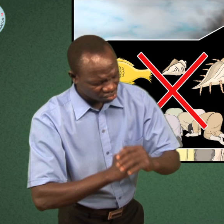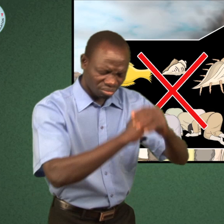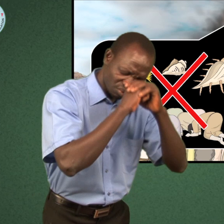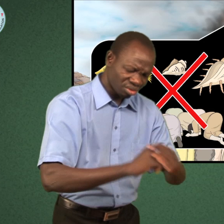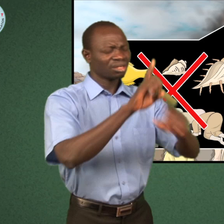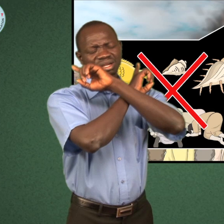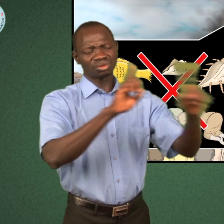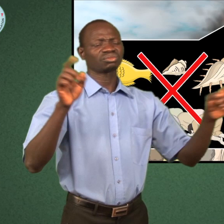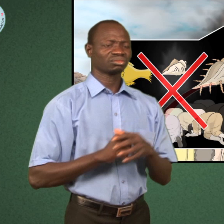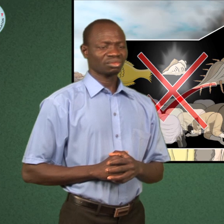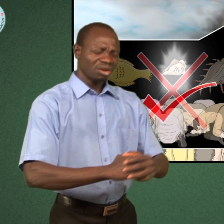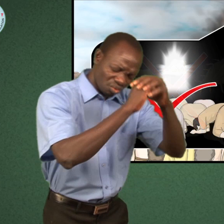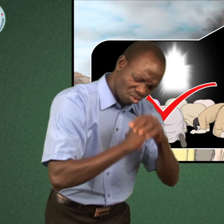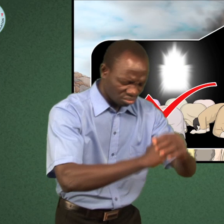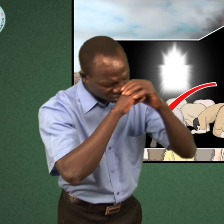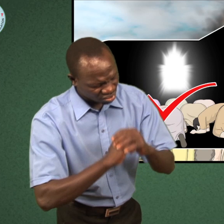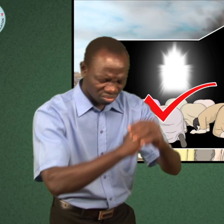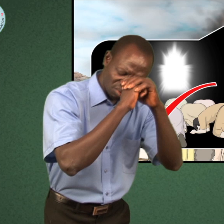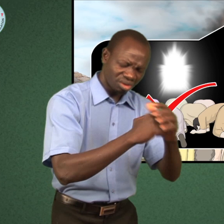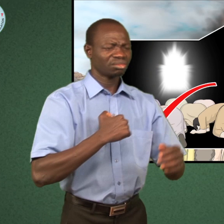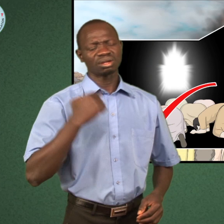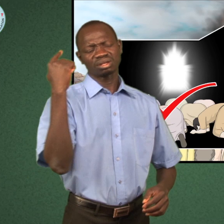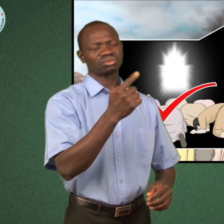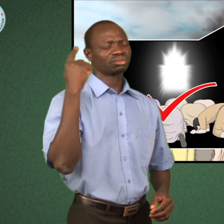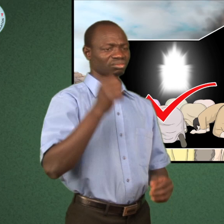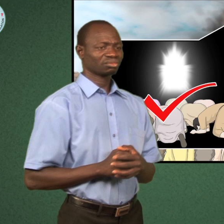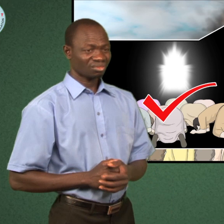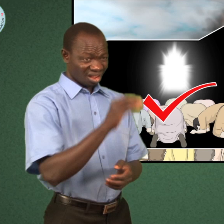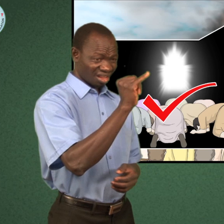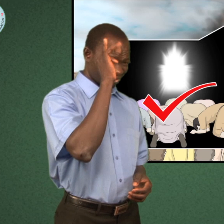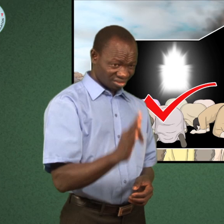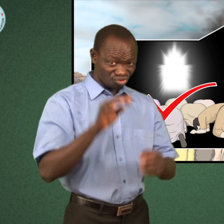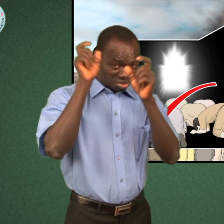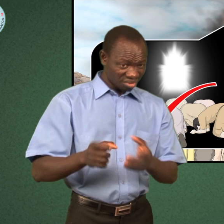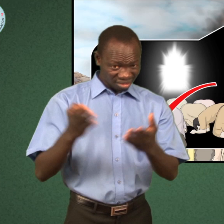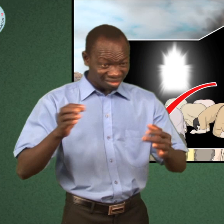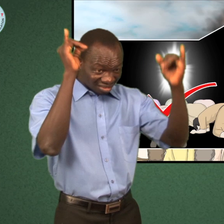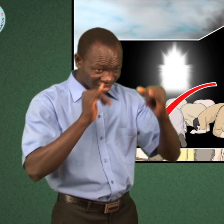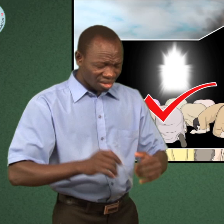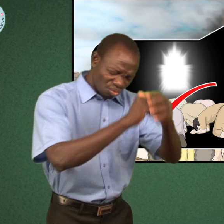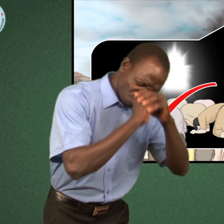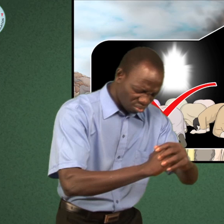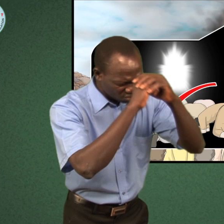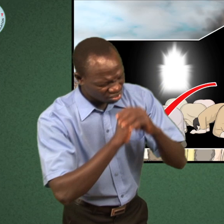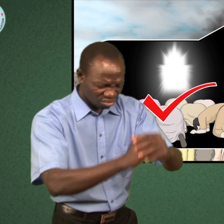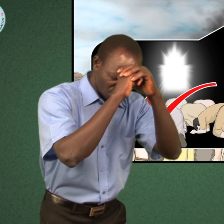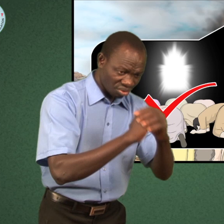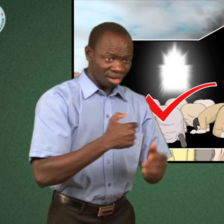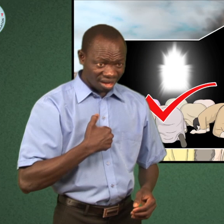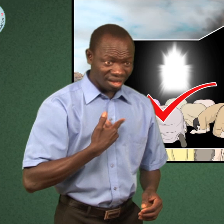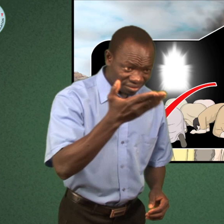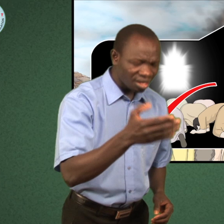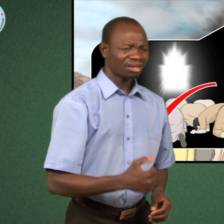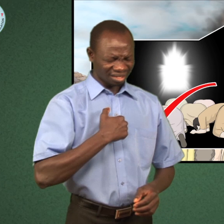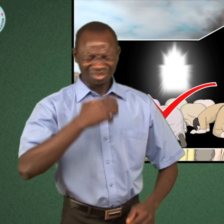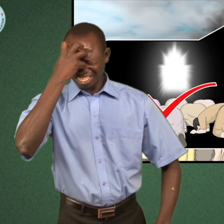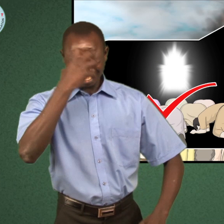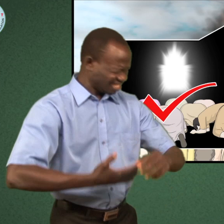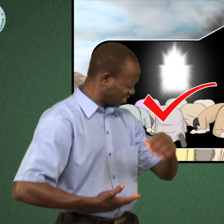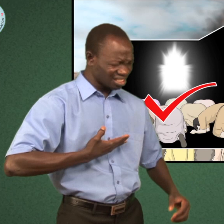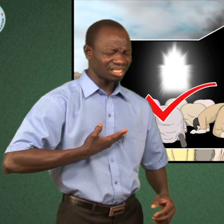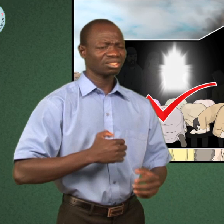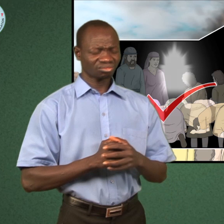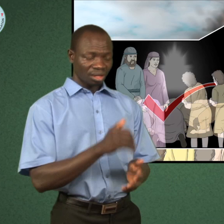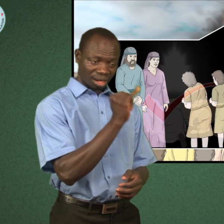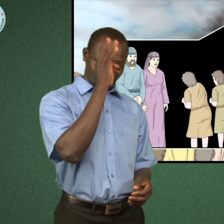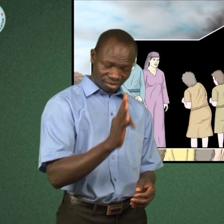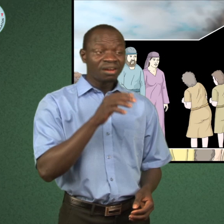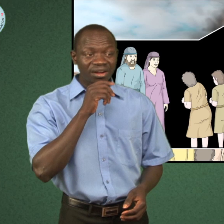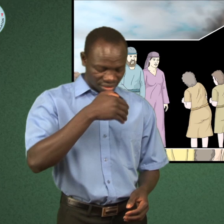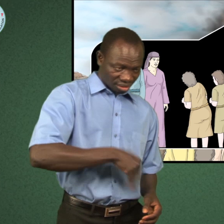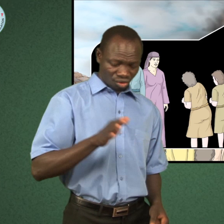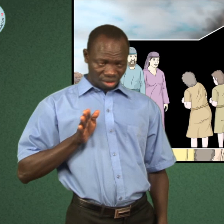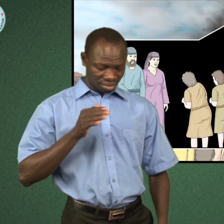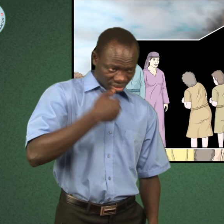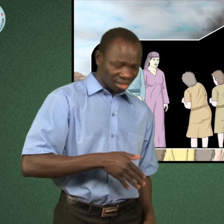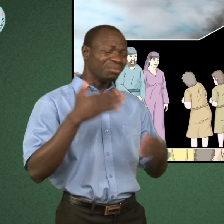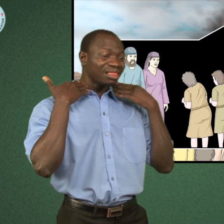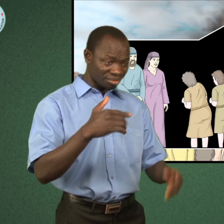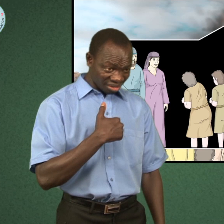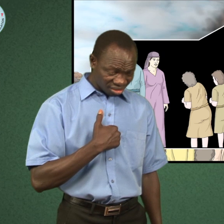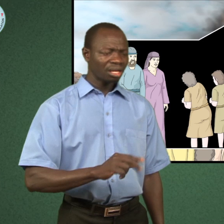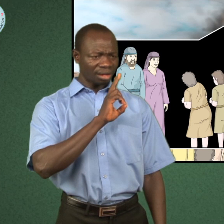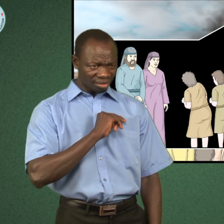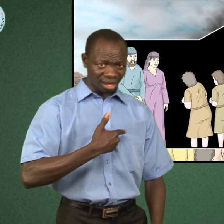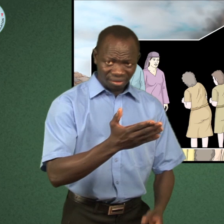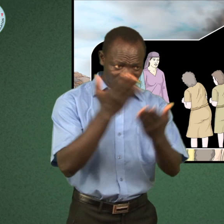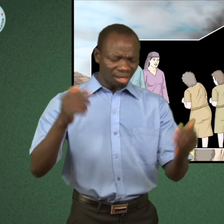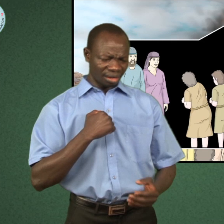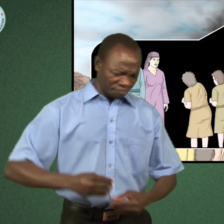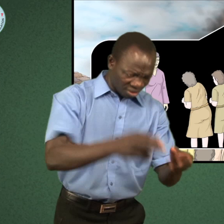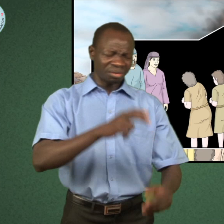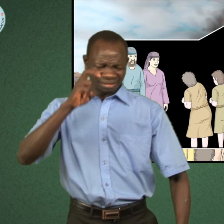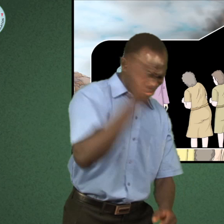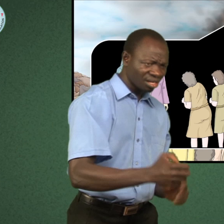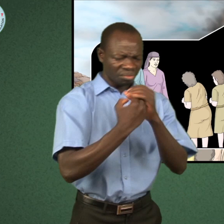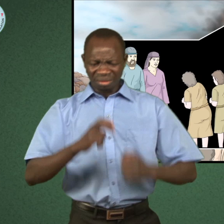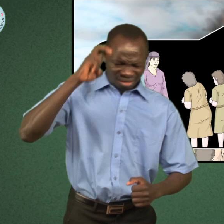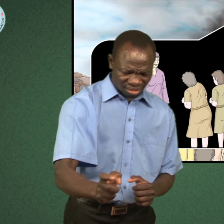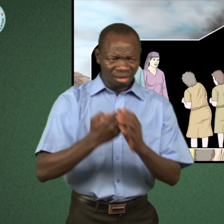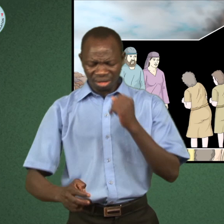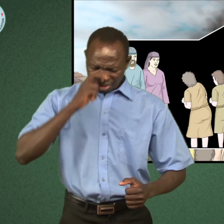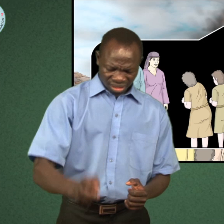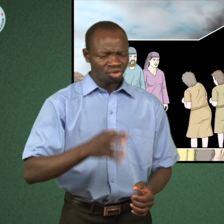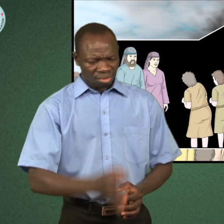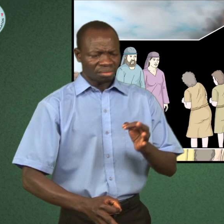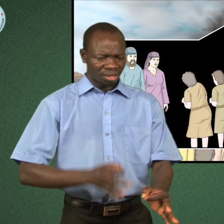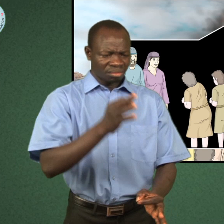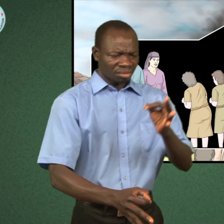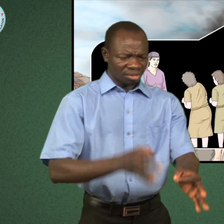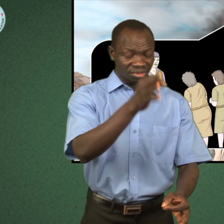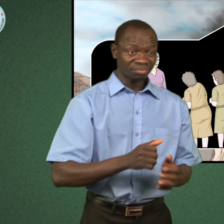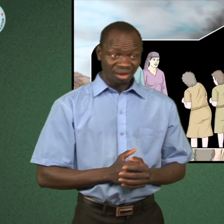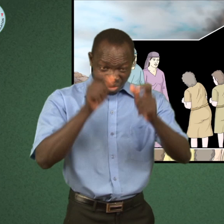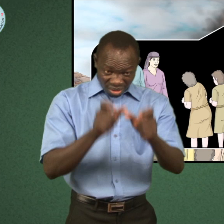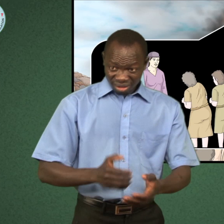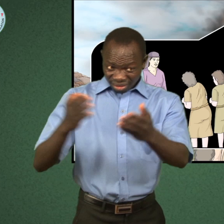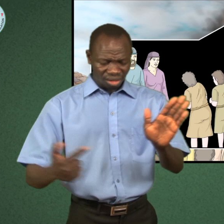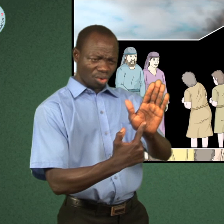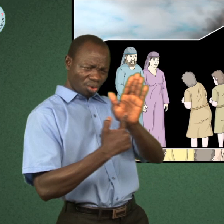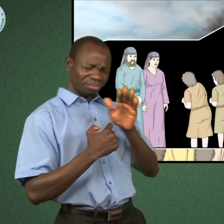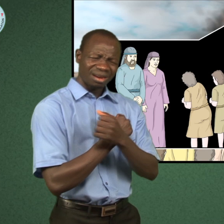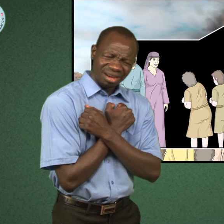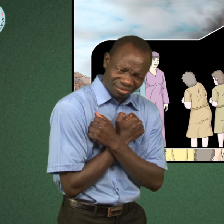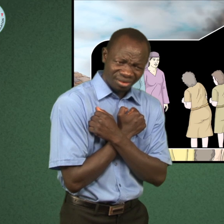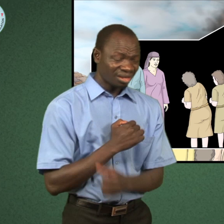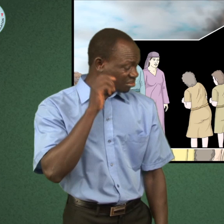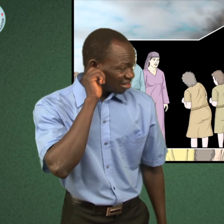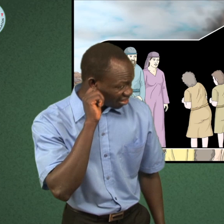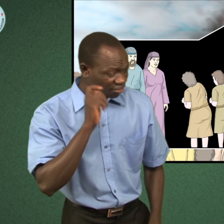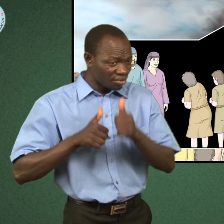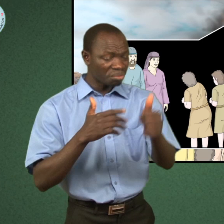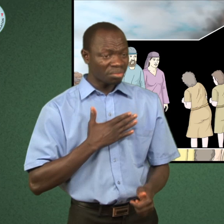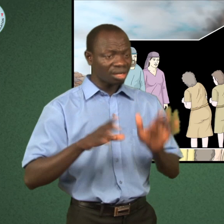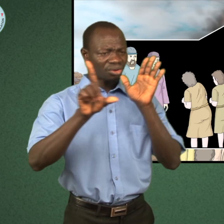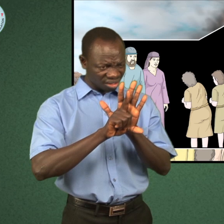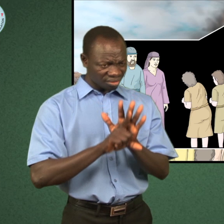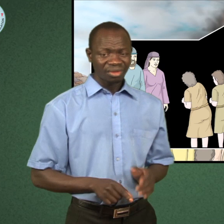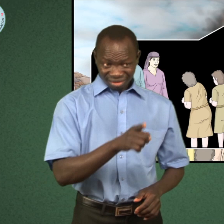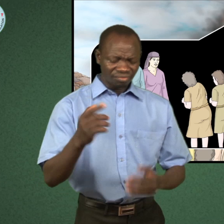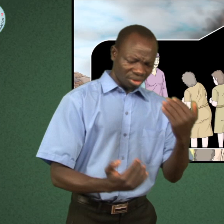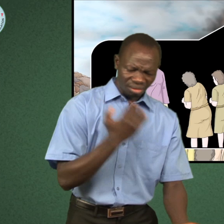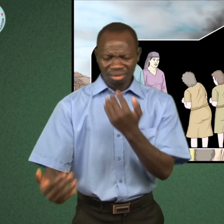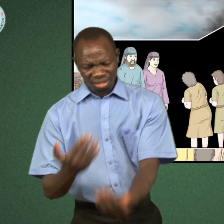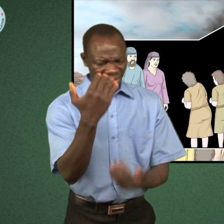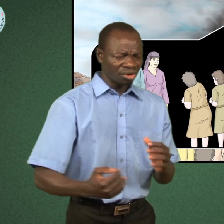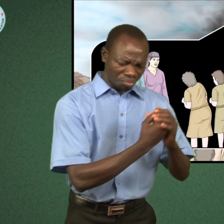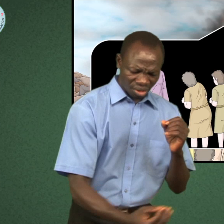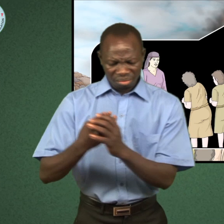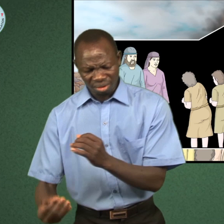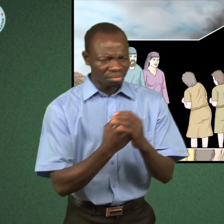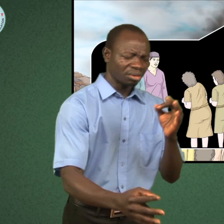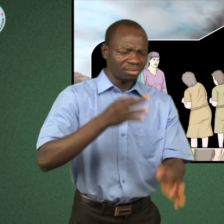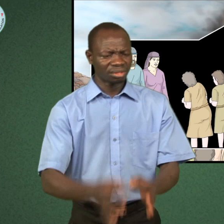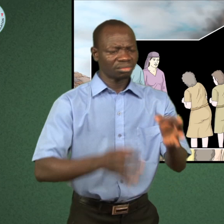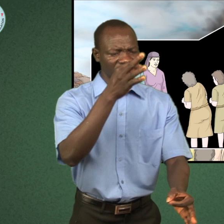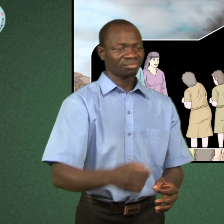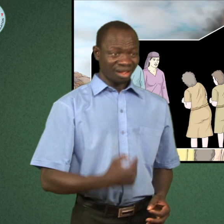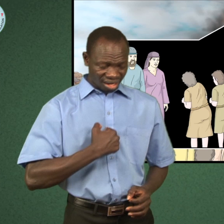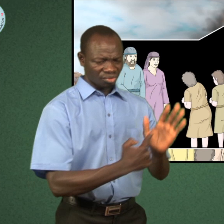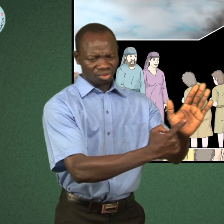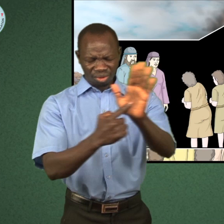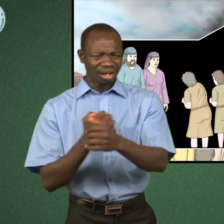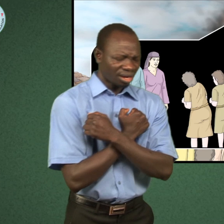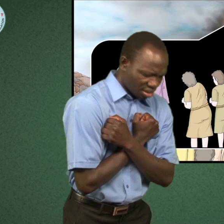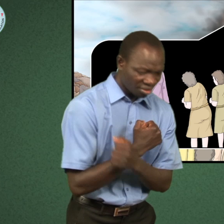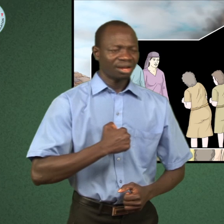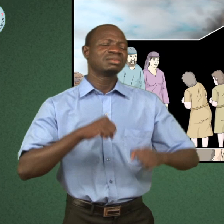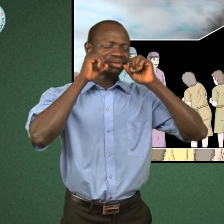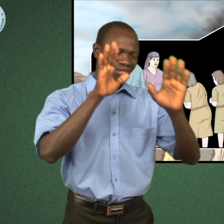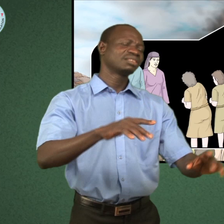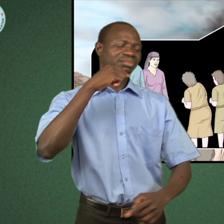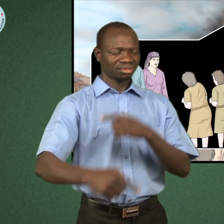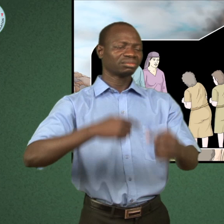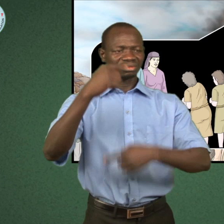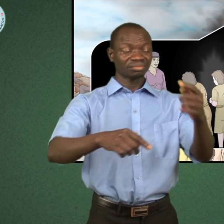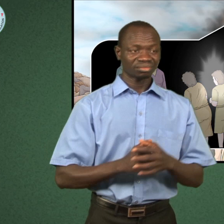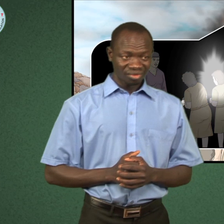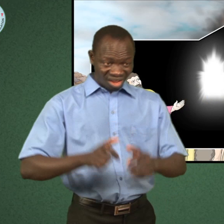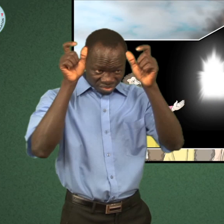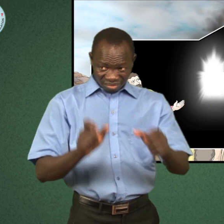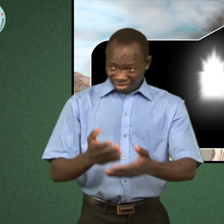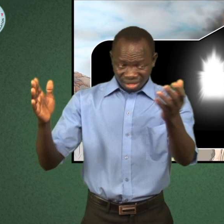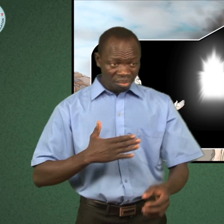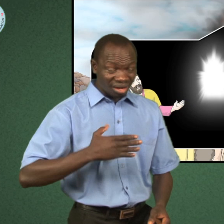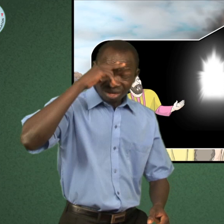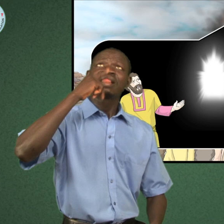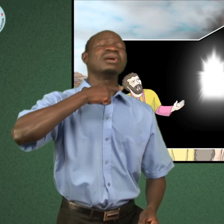for I, the LORD your God, am a jealous God, visiting the iniquity of the fathers on their children to the third and fourth generations of those who hate Me, but showing loving devotion to a thousand generations of those who love Me and keep My commandments.